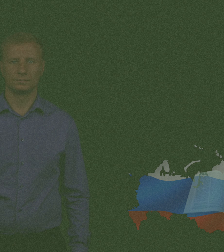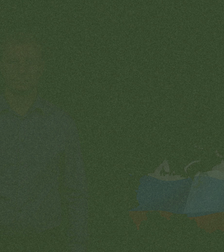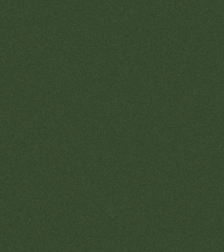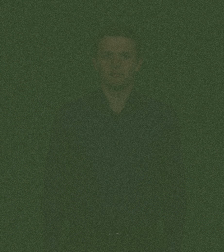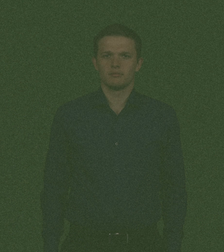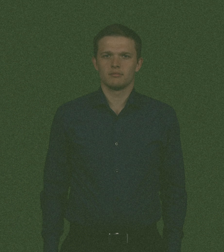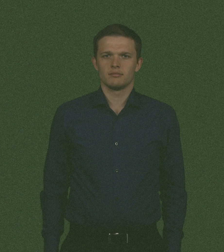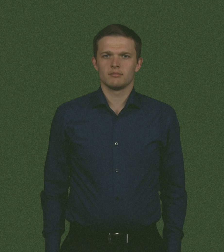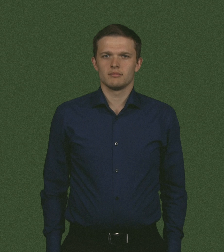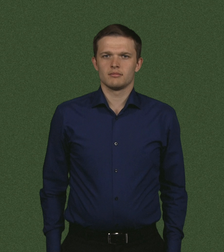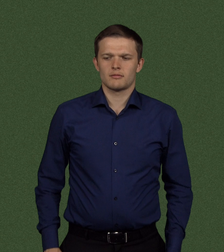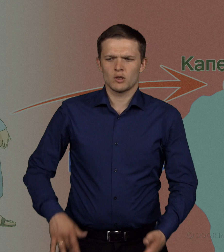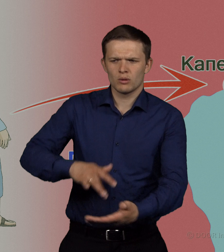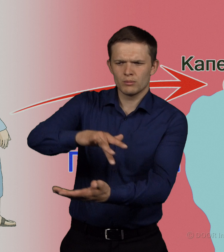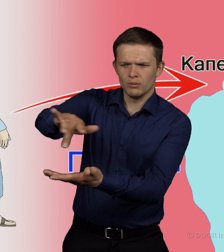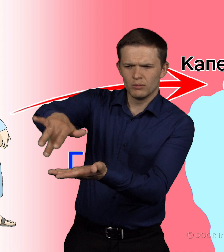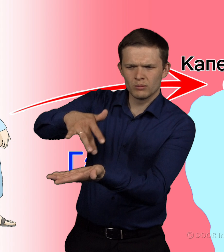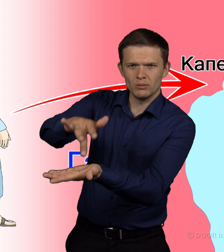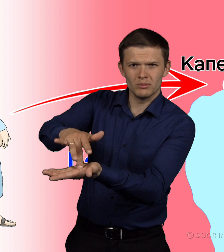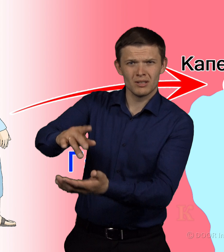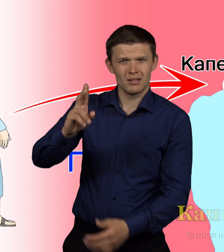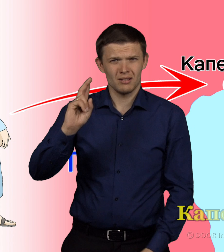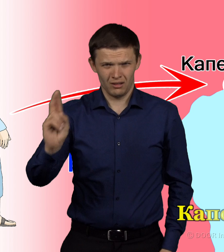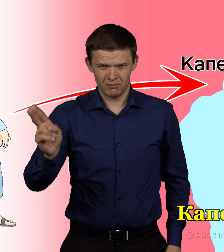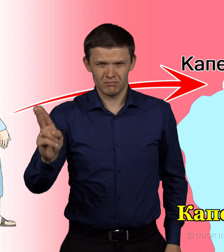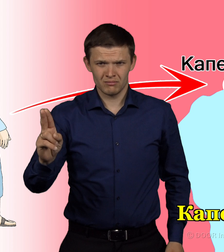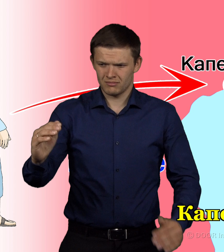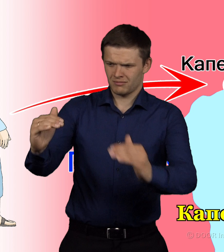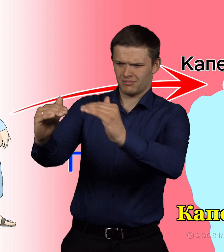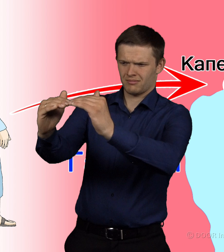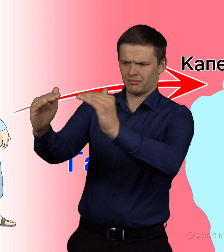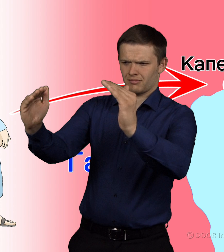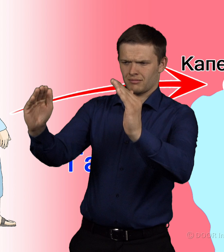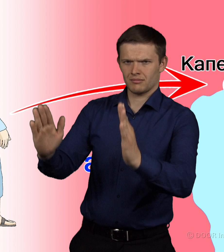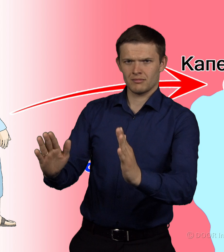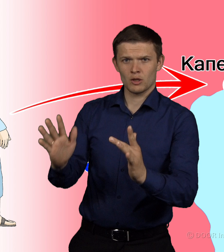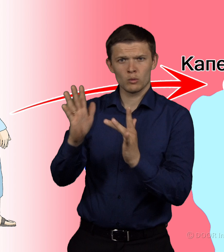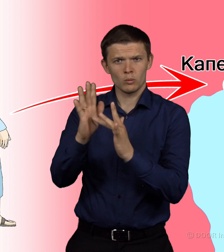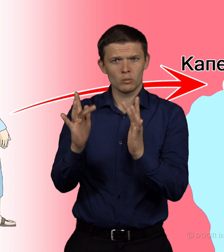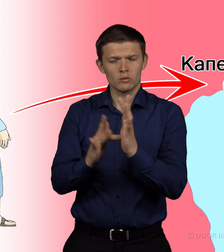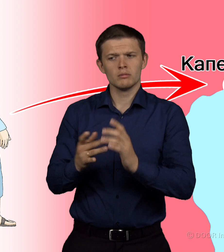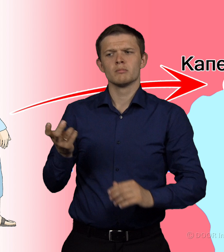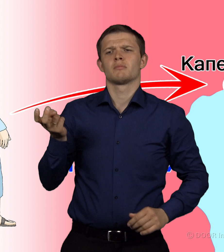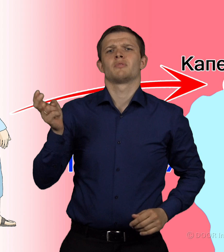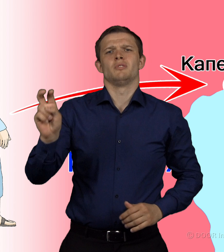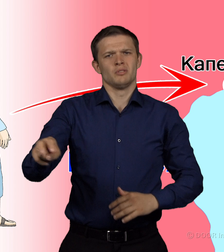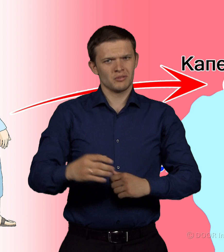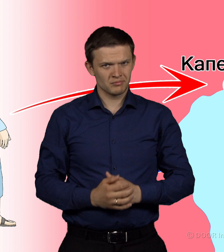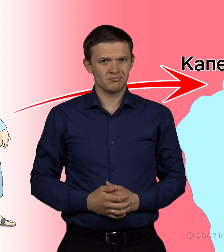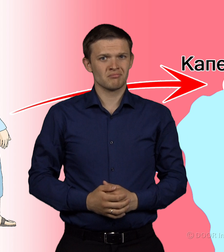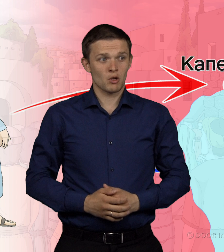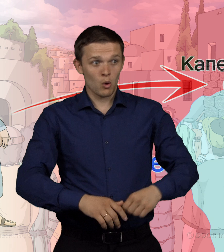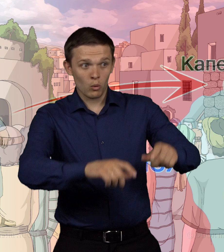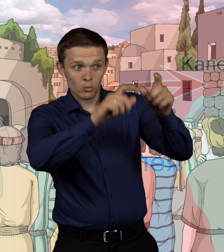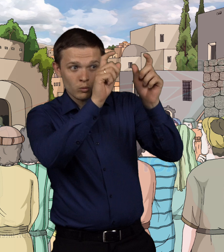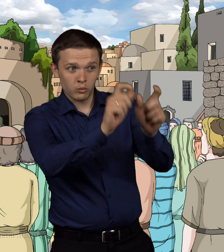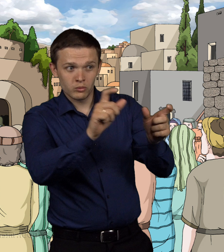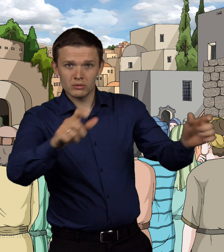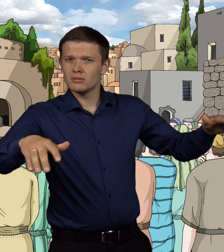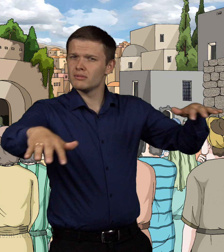A few days later Jesus went back to Capernaum.